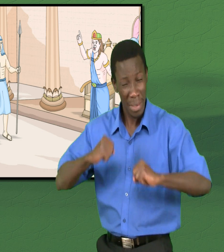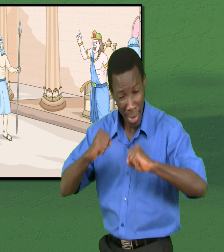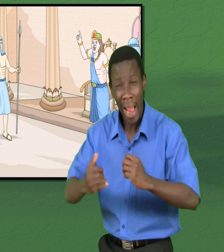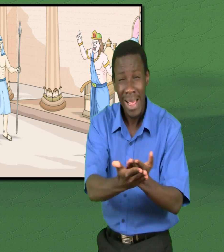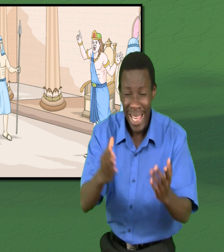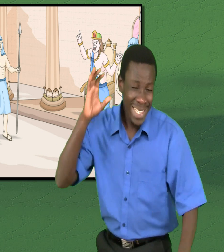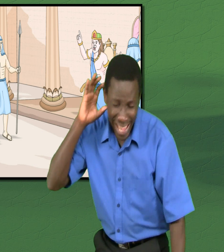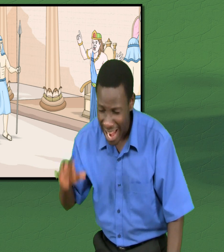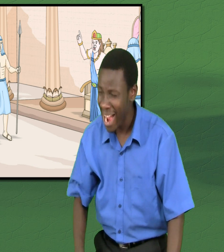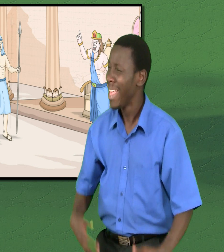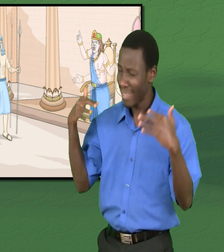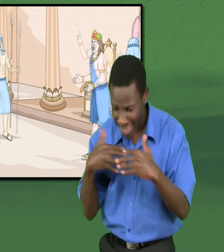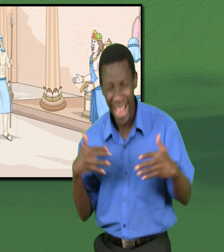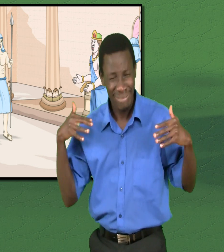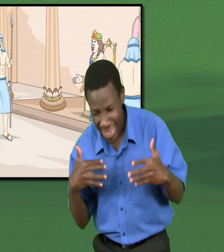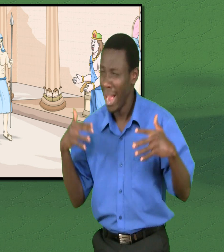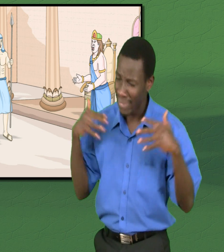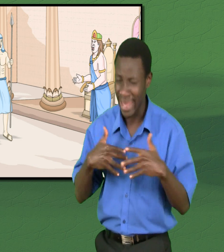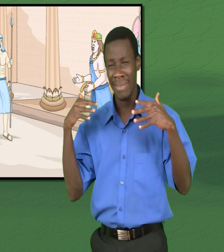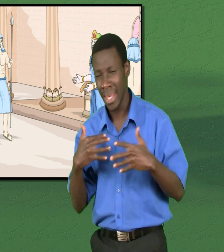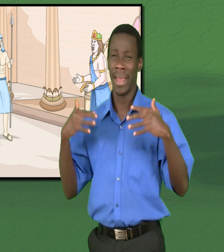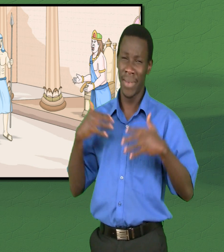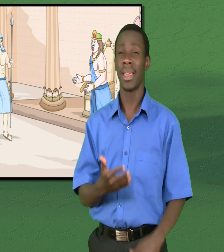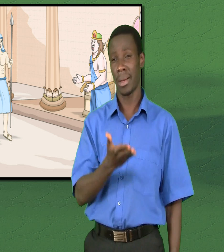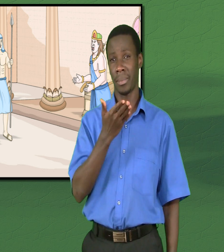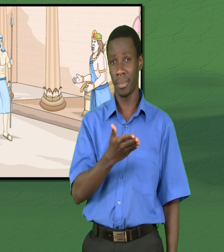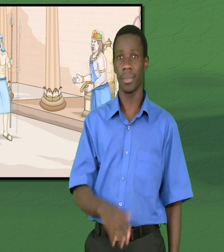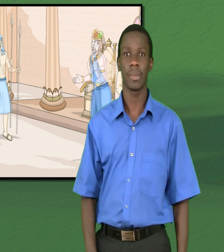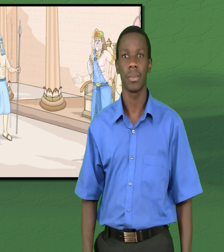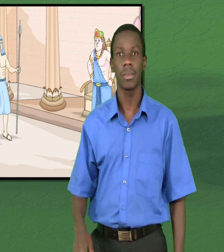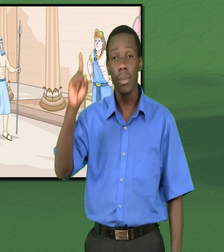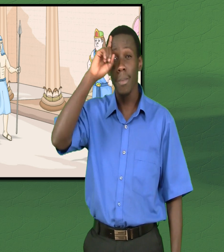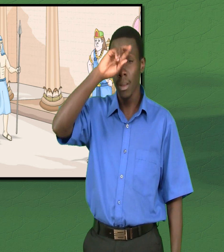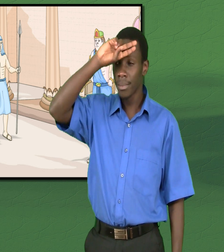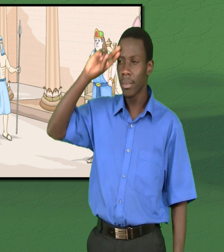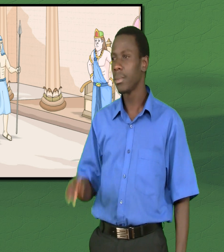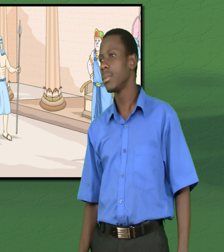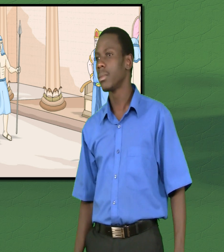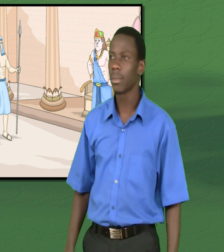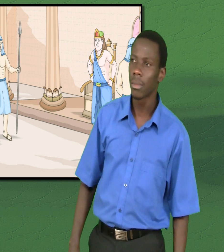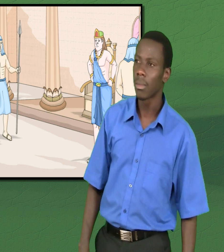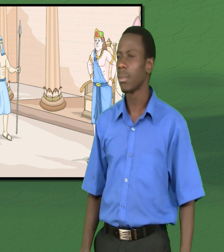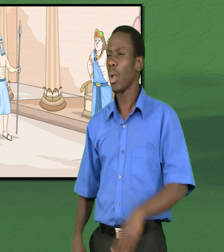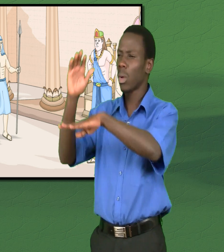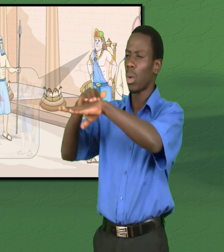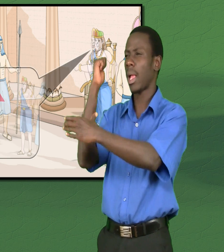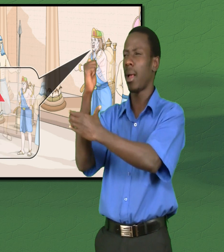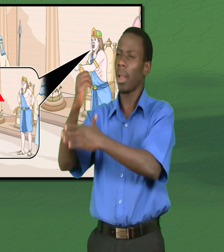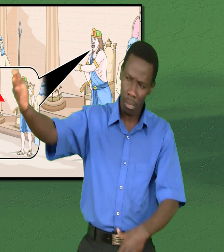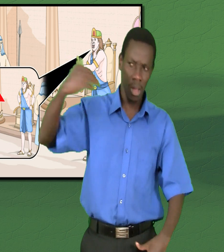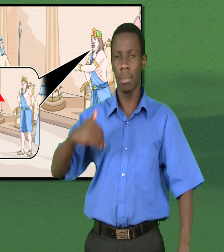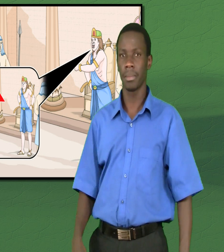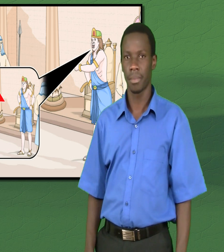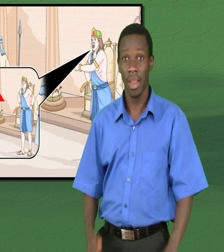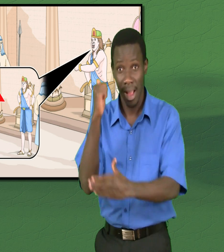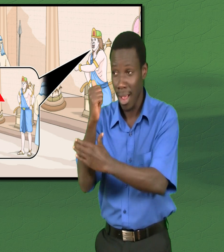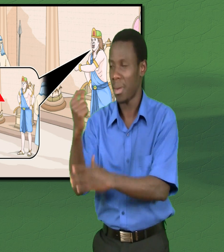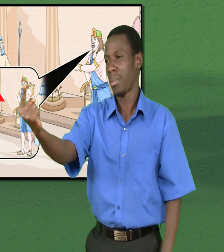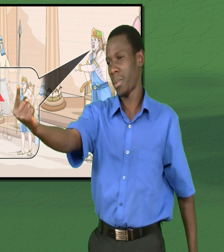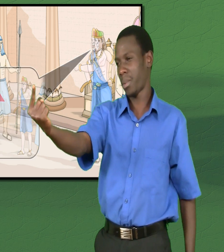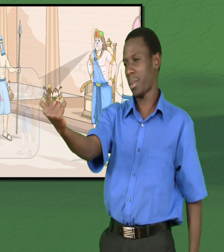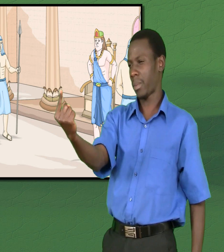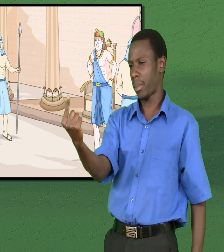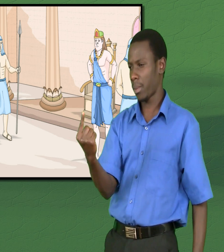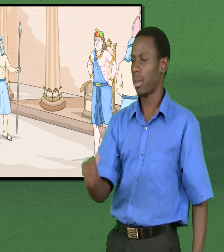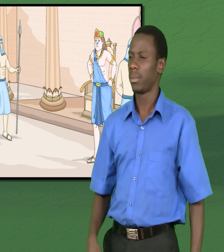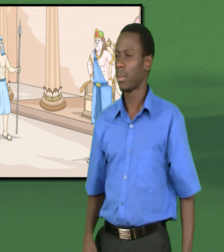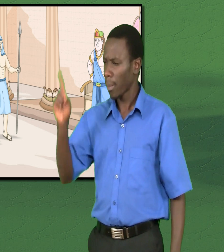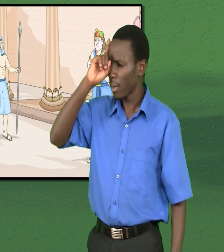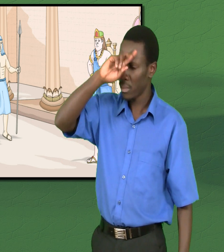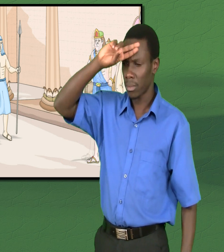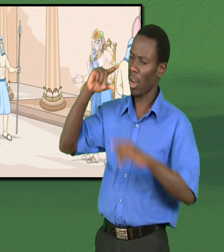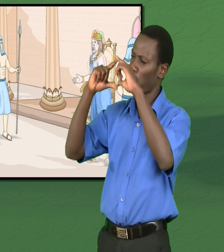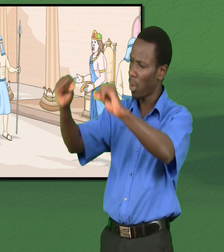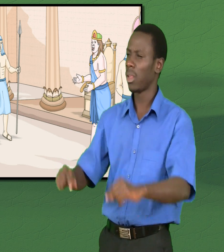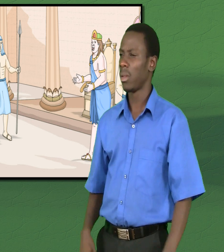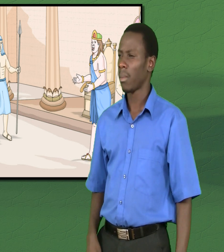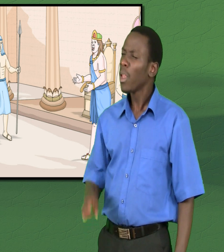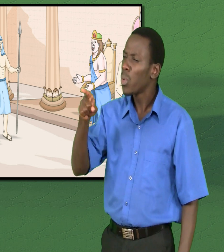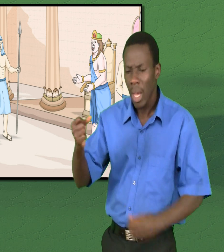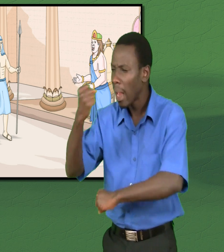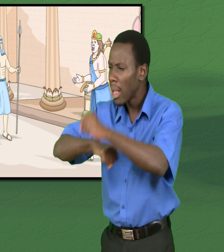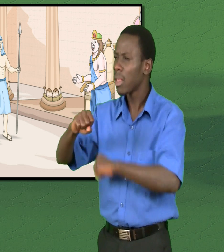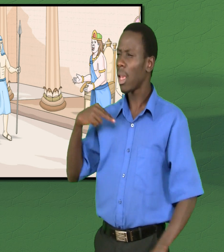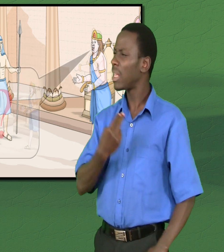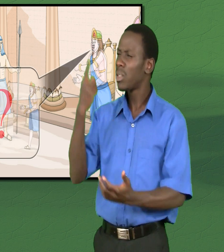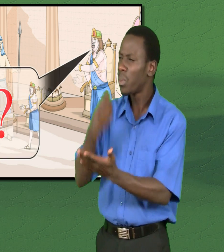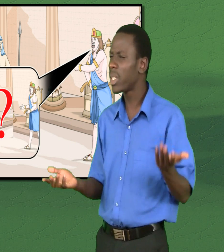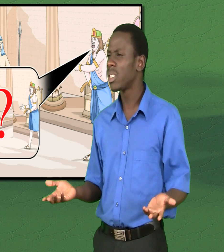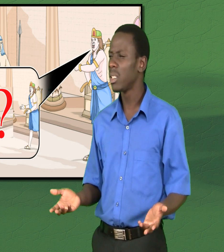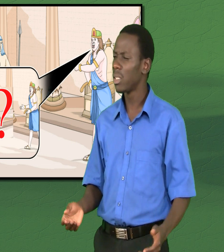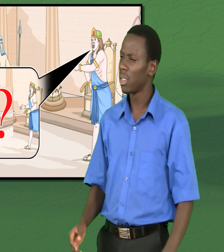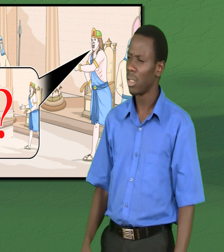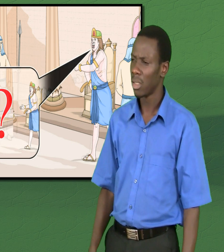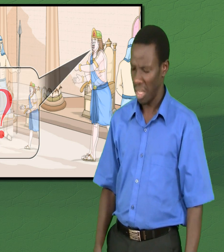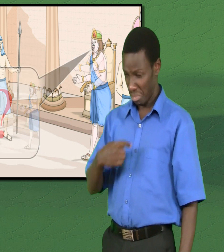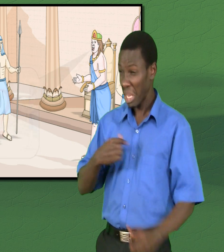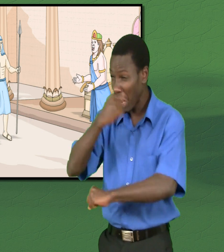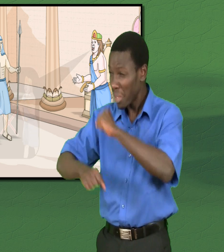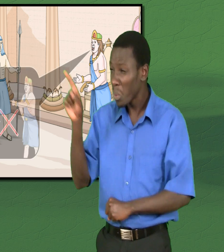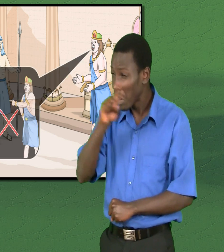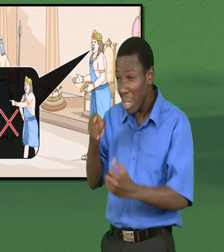How have I sinned against you, that you have brought such tremendous guilt upon me and my kingdom?